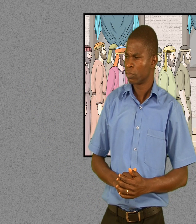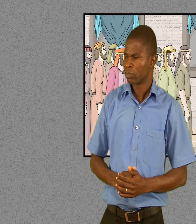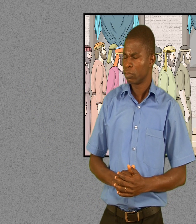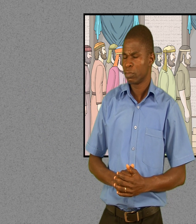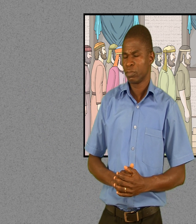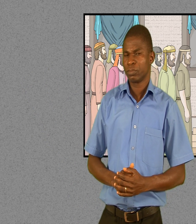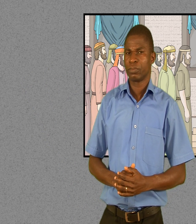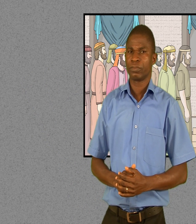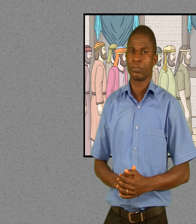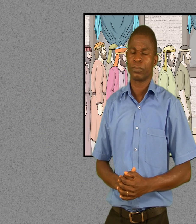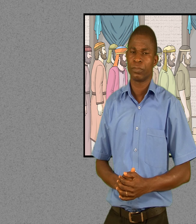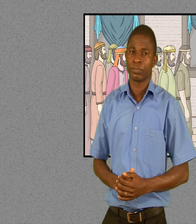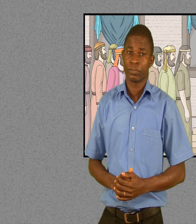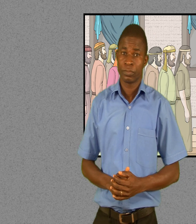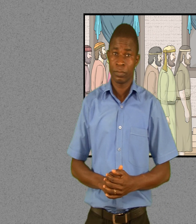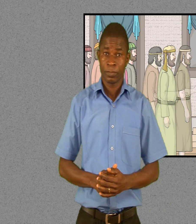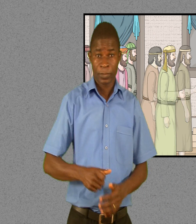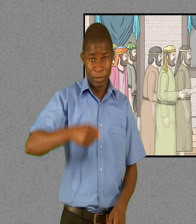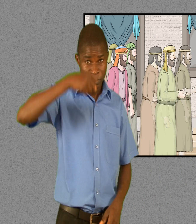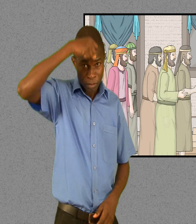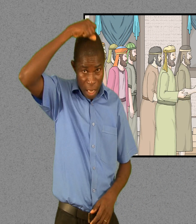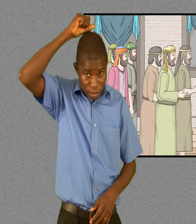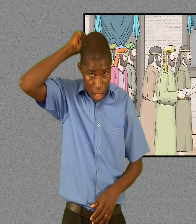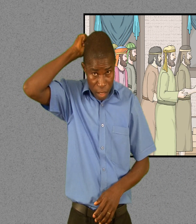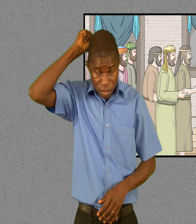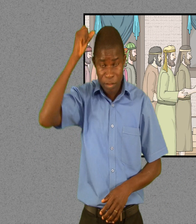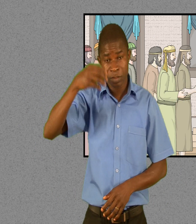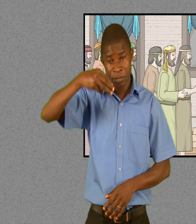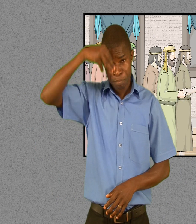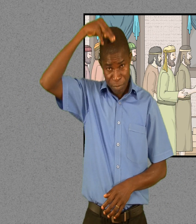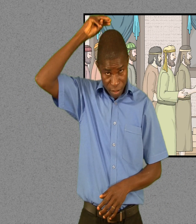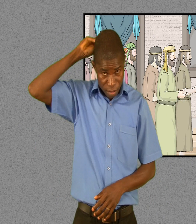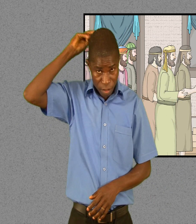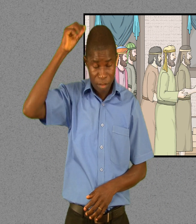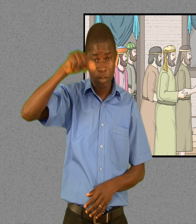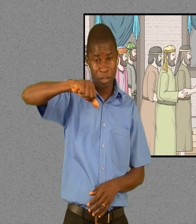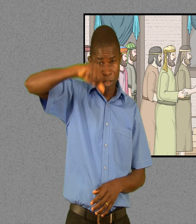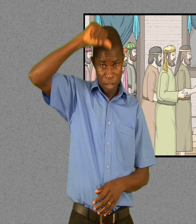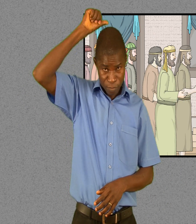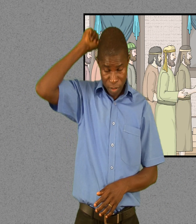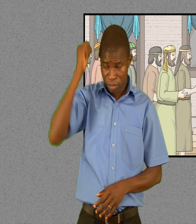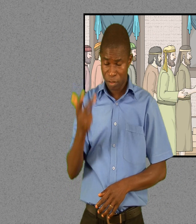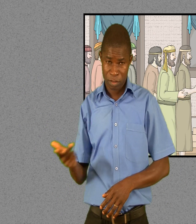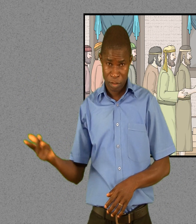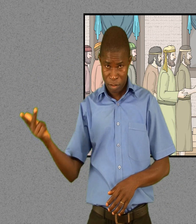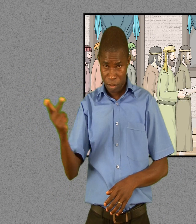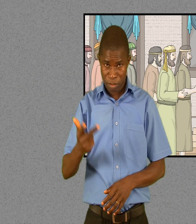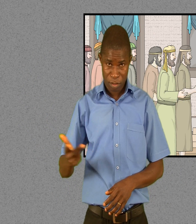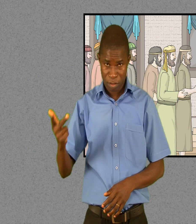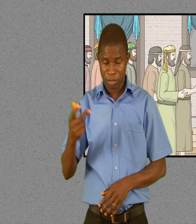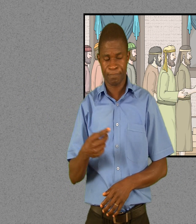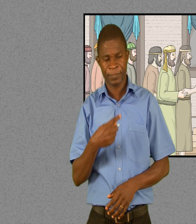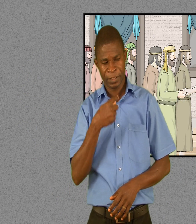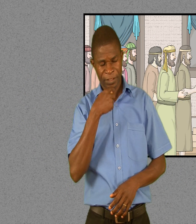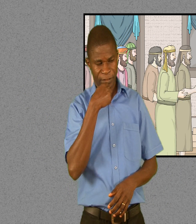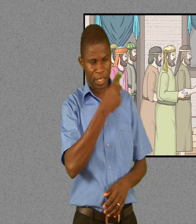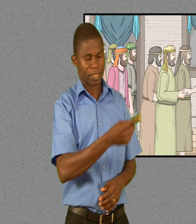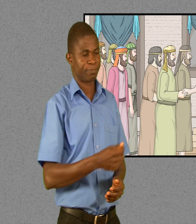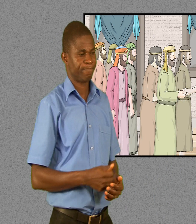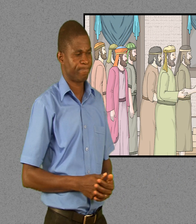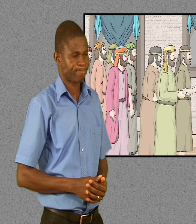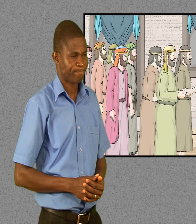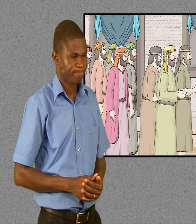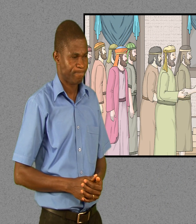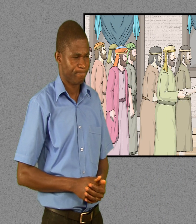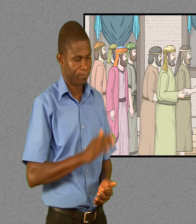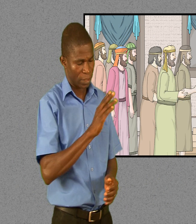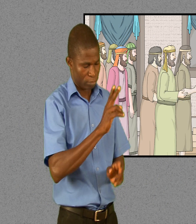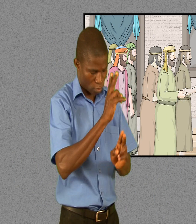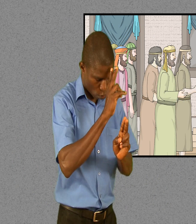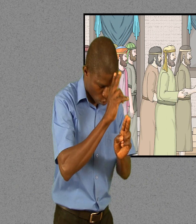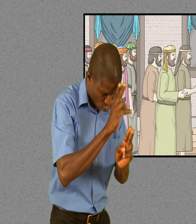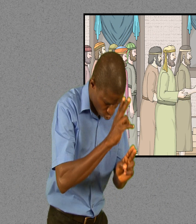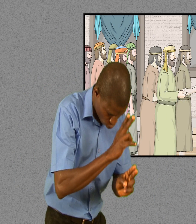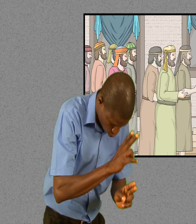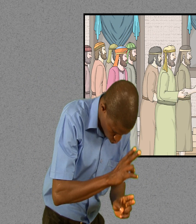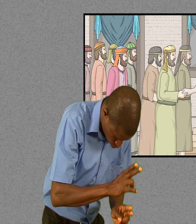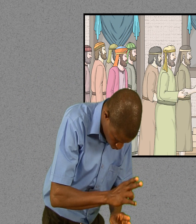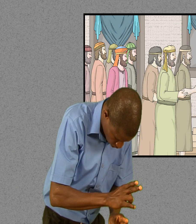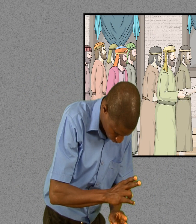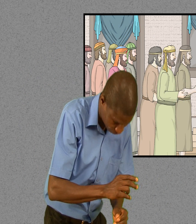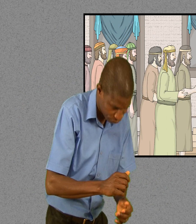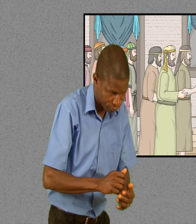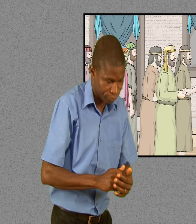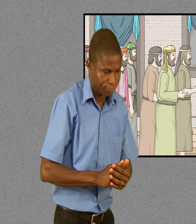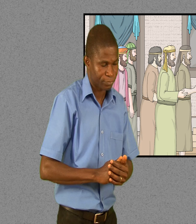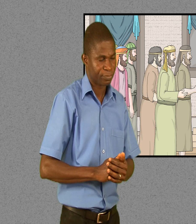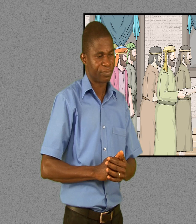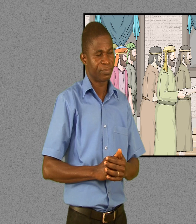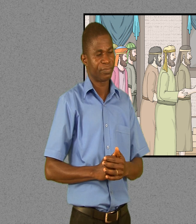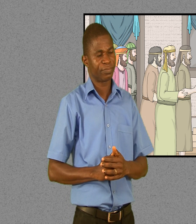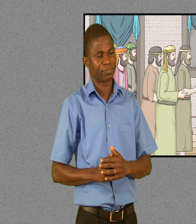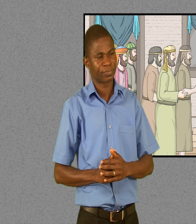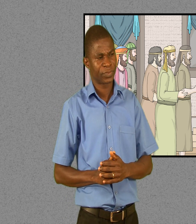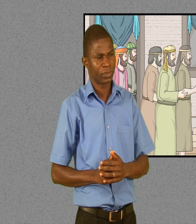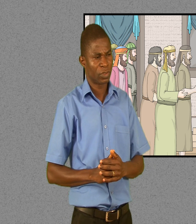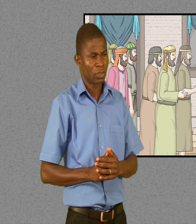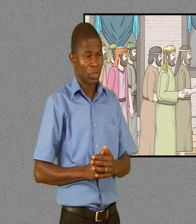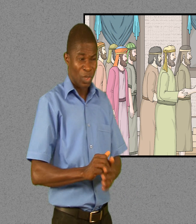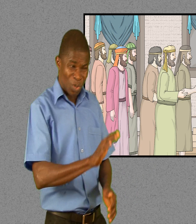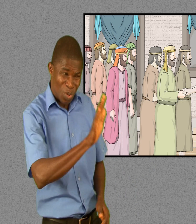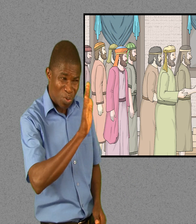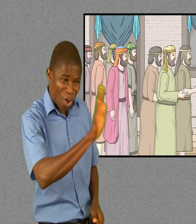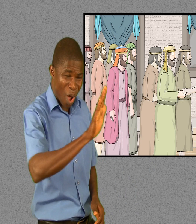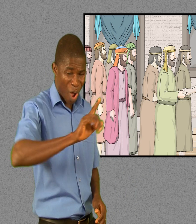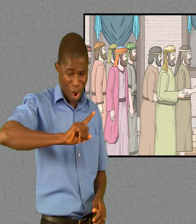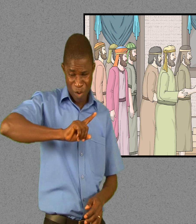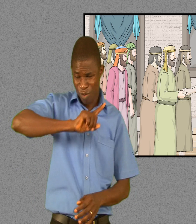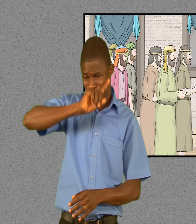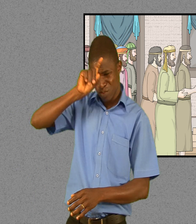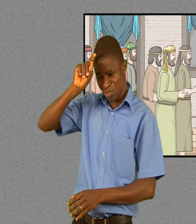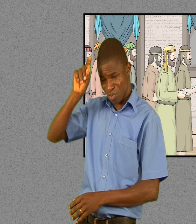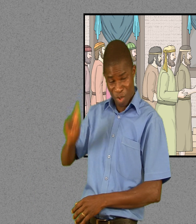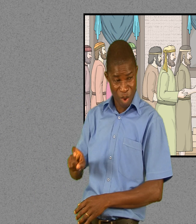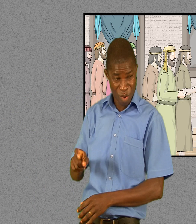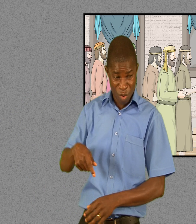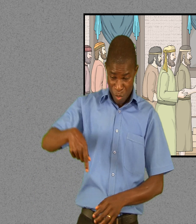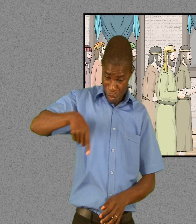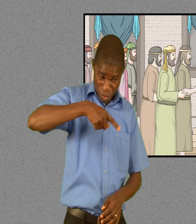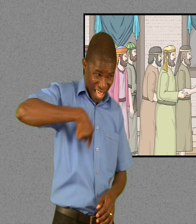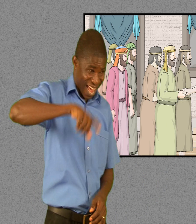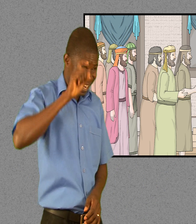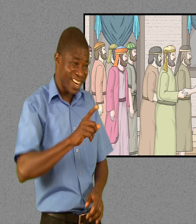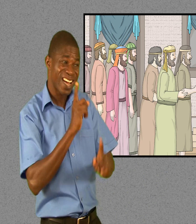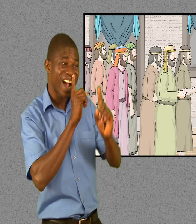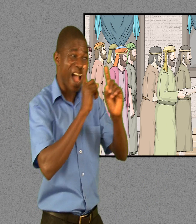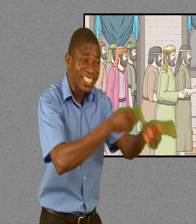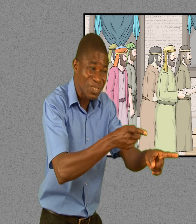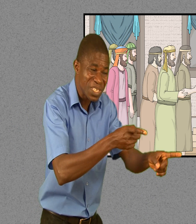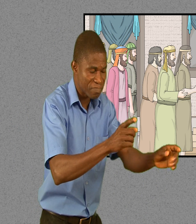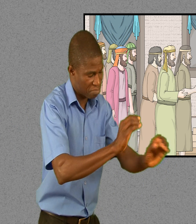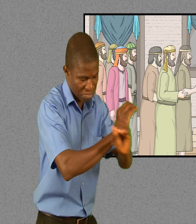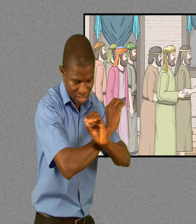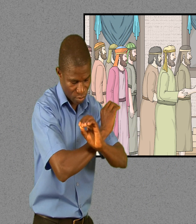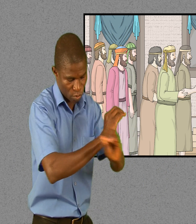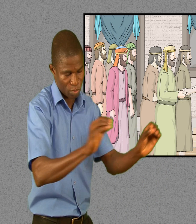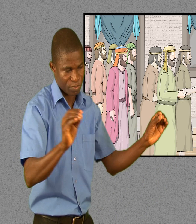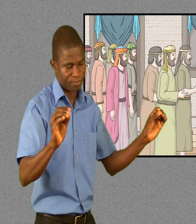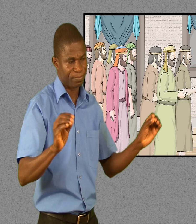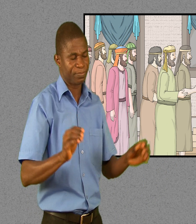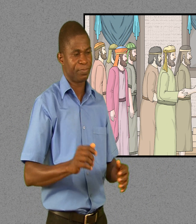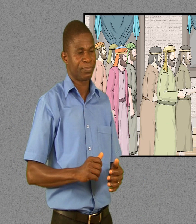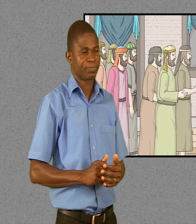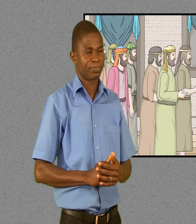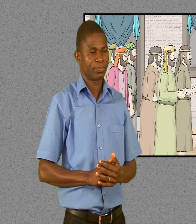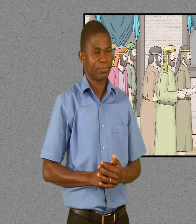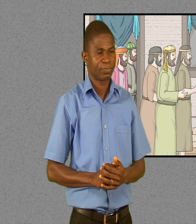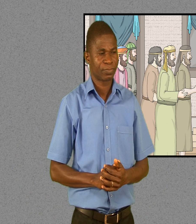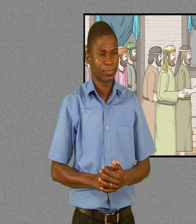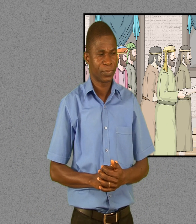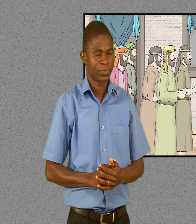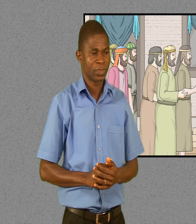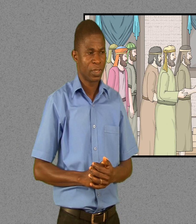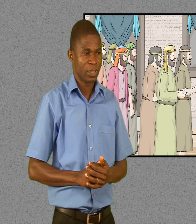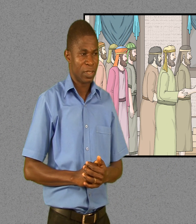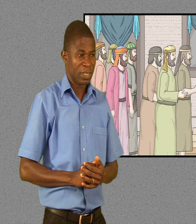Shadrach, Meshach, and Abednego replied to the king, “O Nebuchadnezzar, we have no need to answer you in this matter.